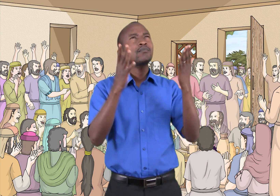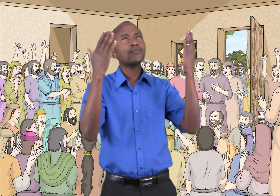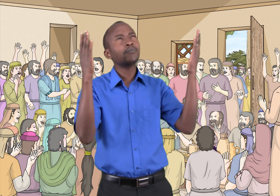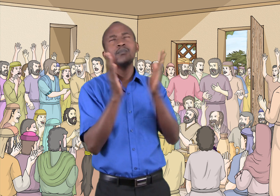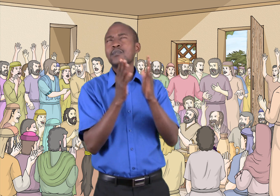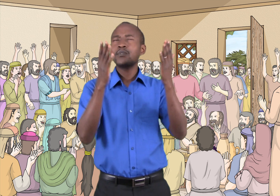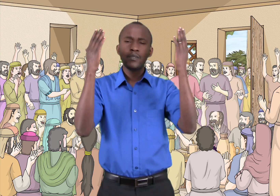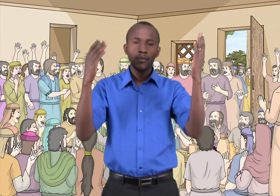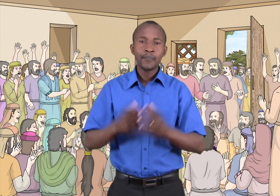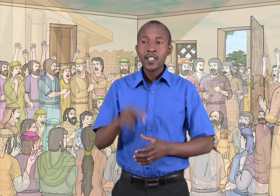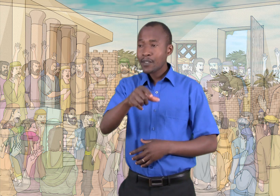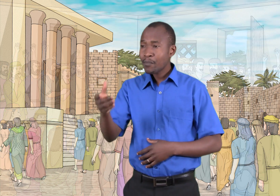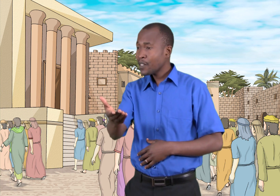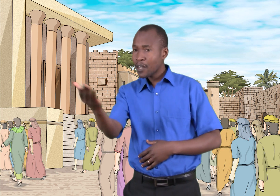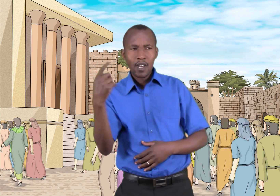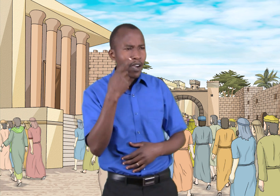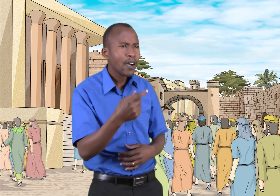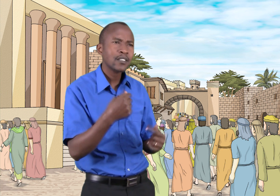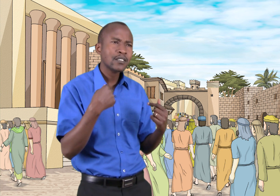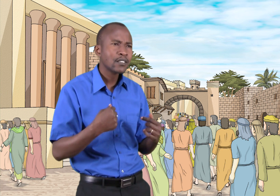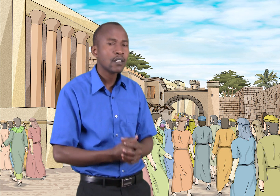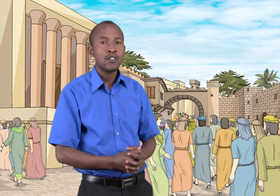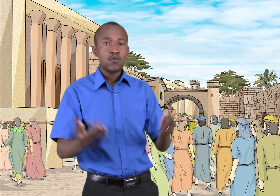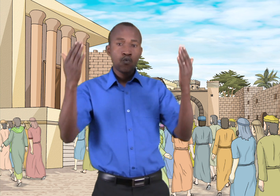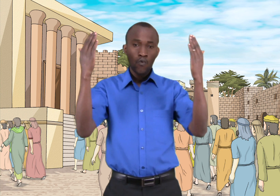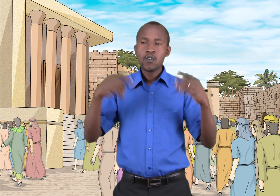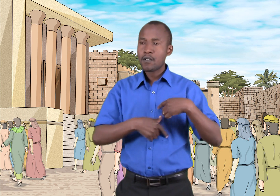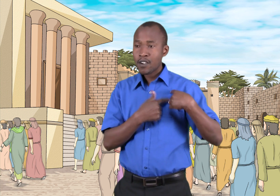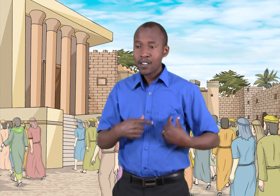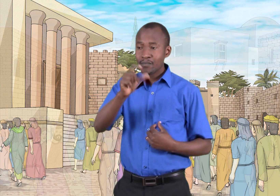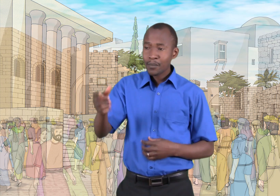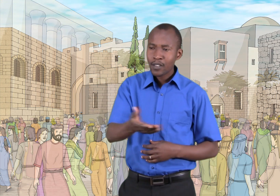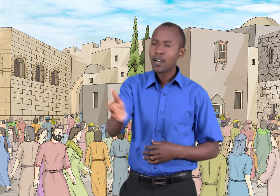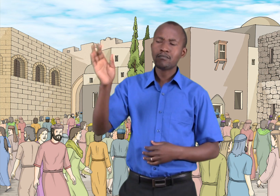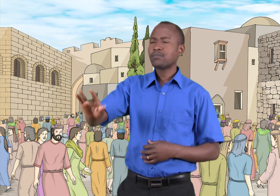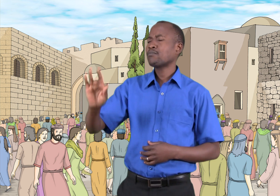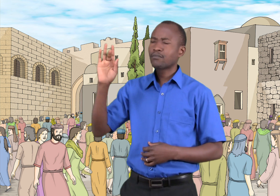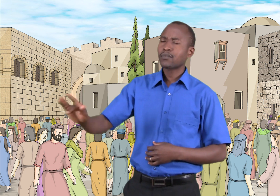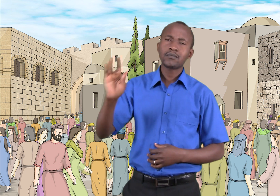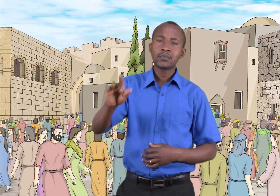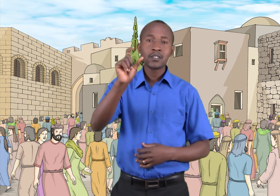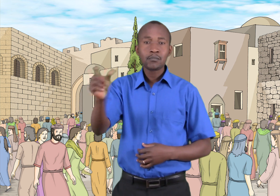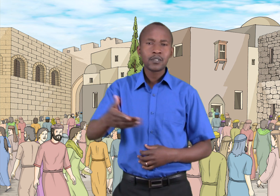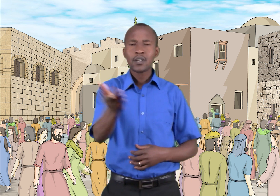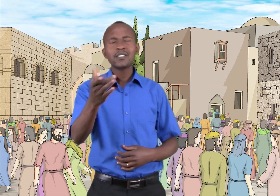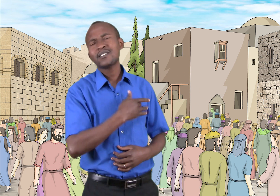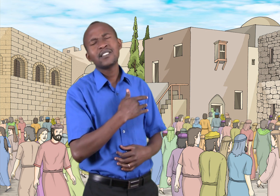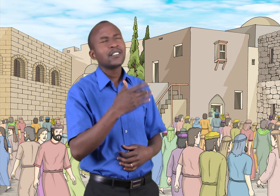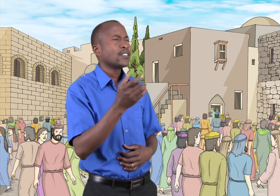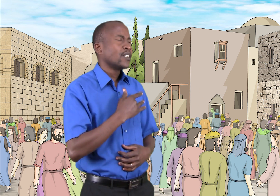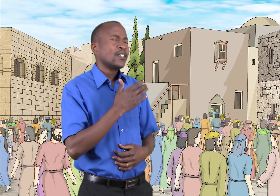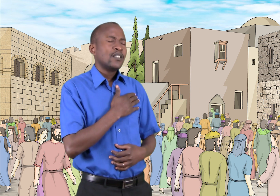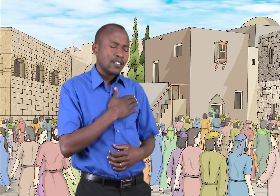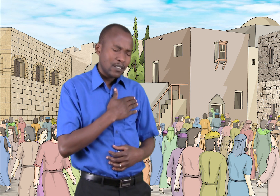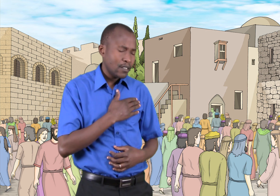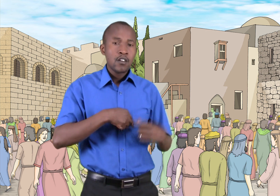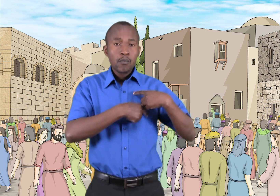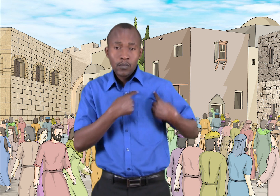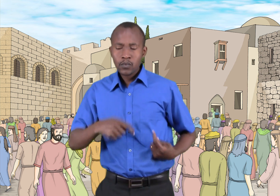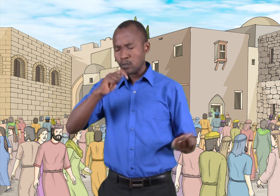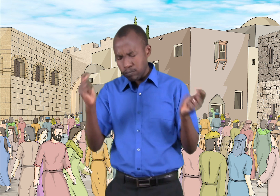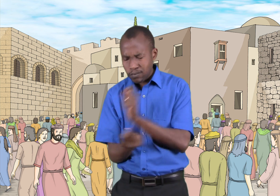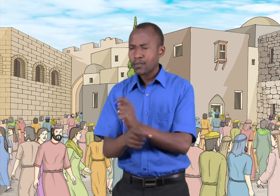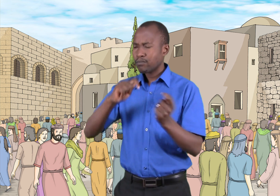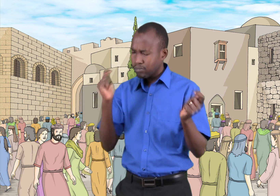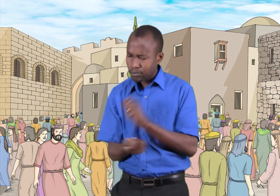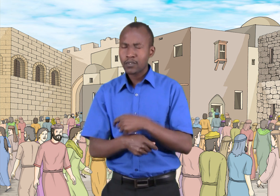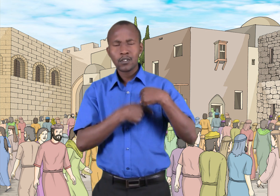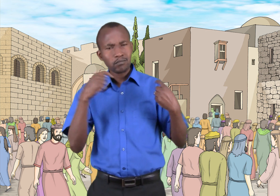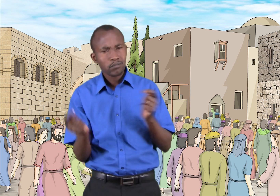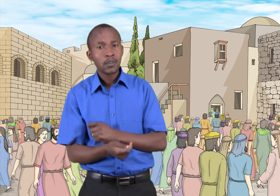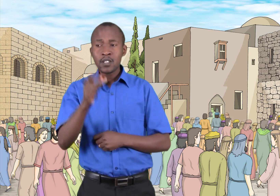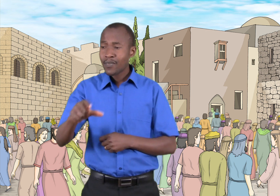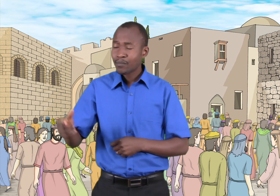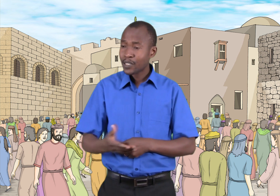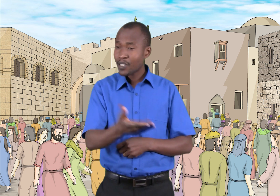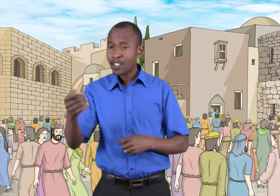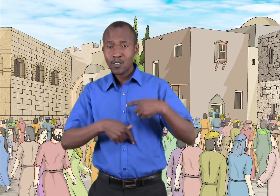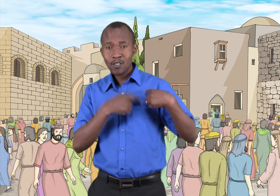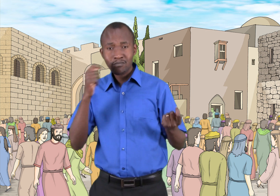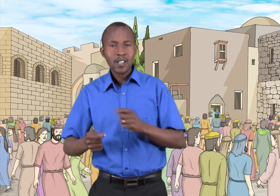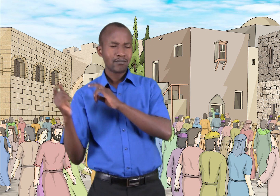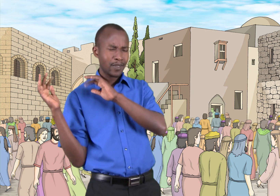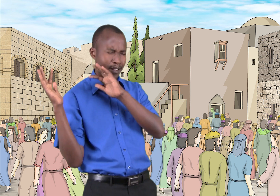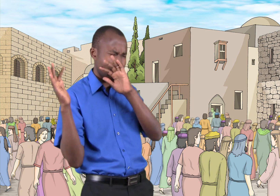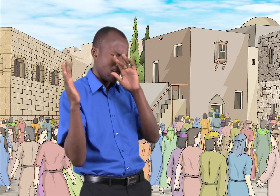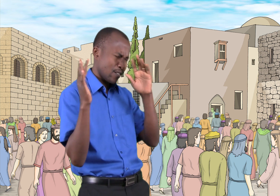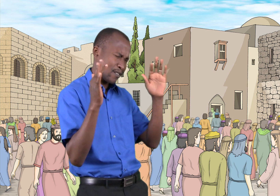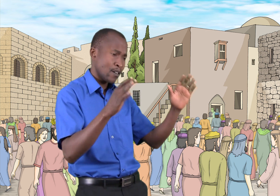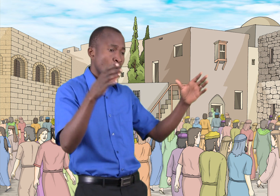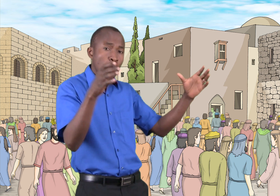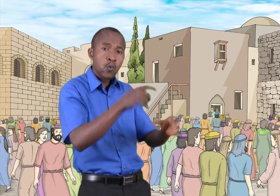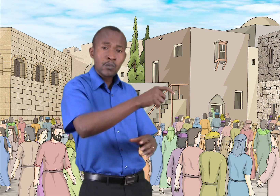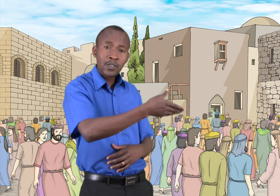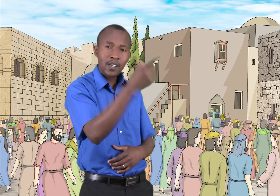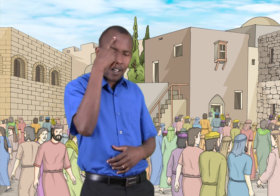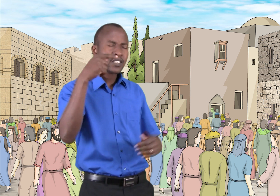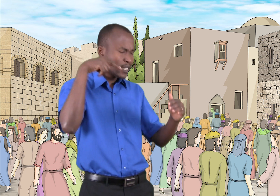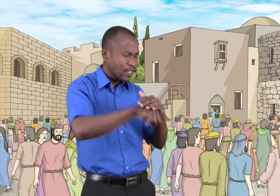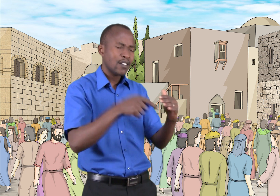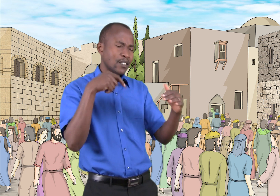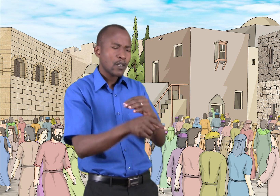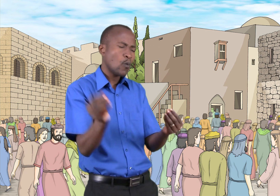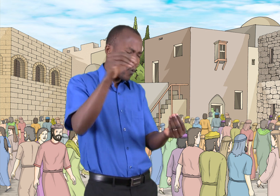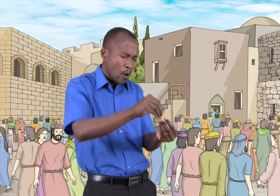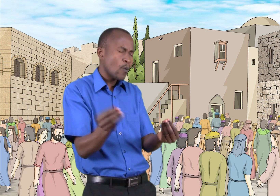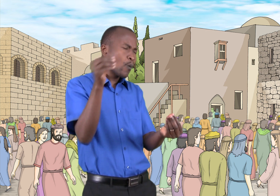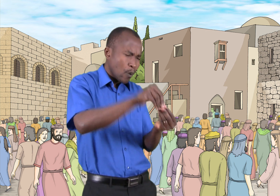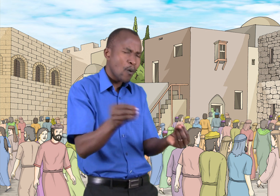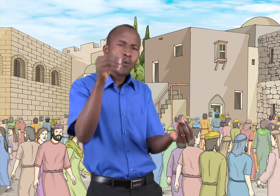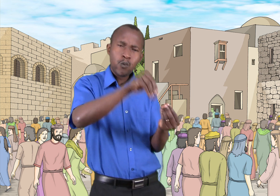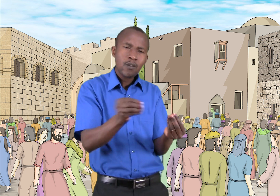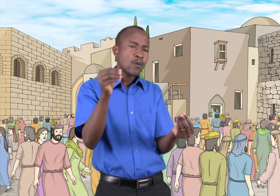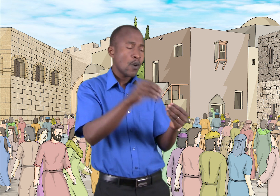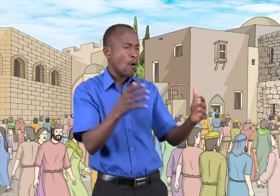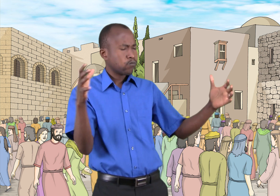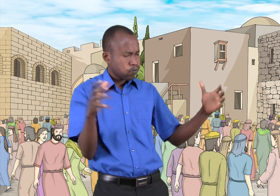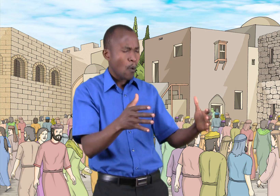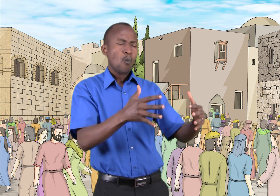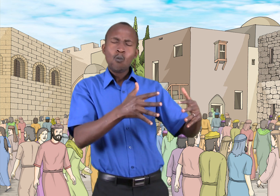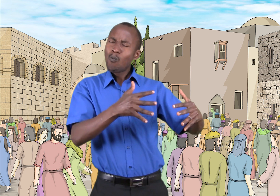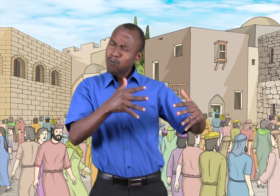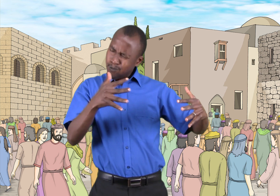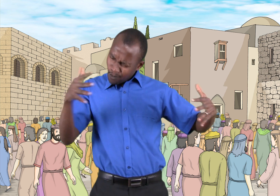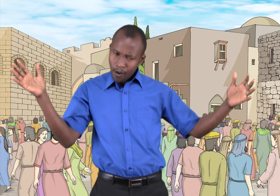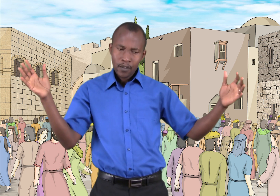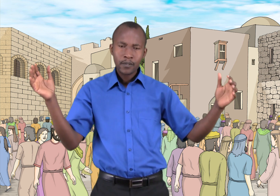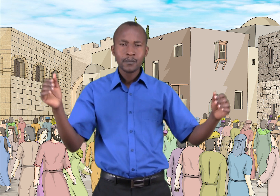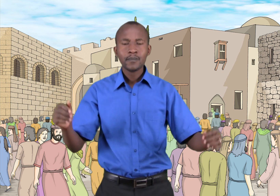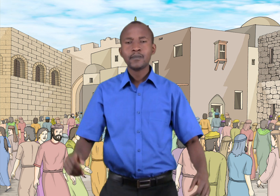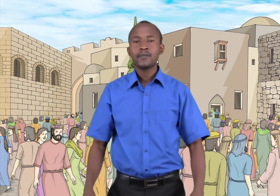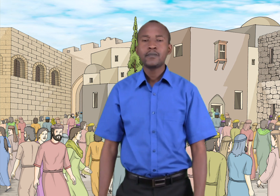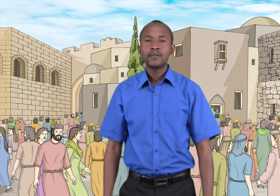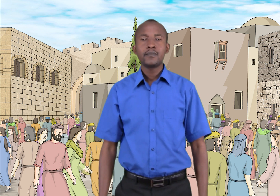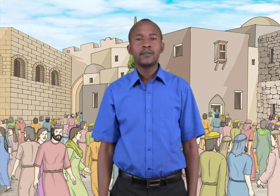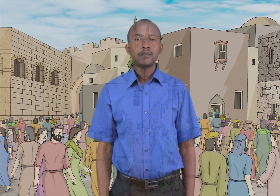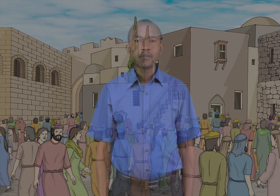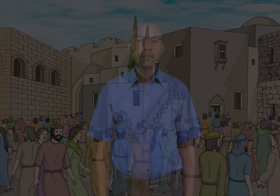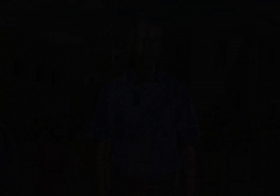And the Lord added to their number daily those who were being saved.